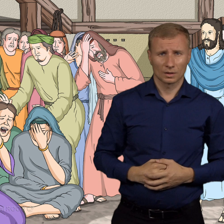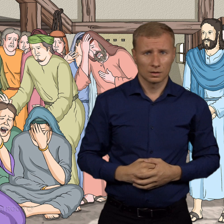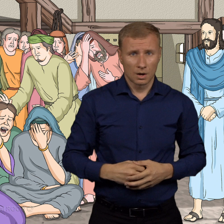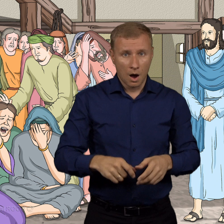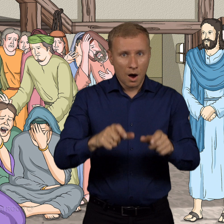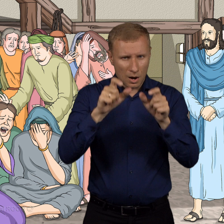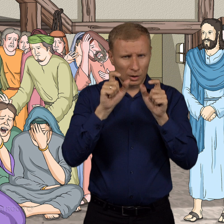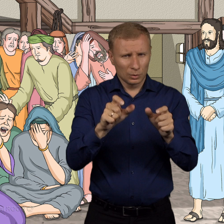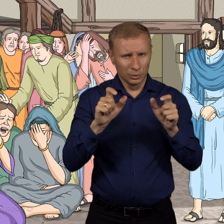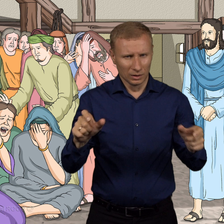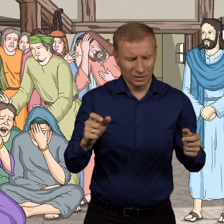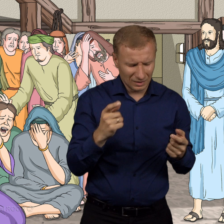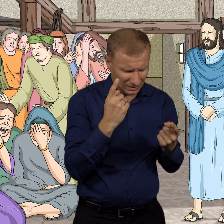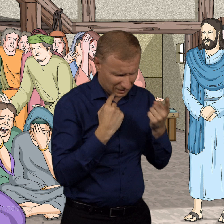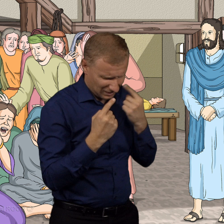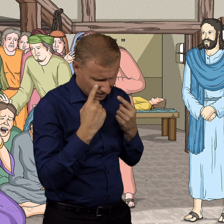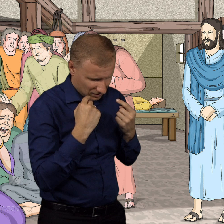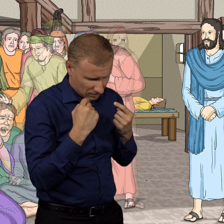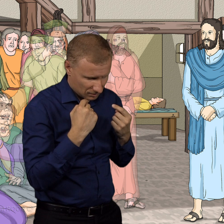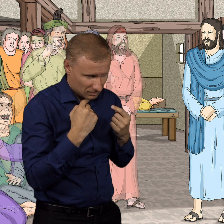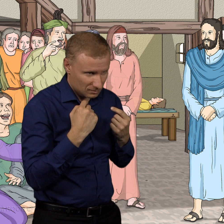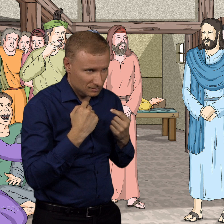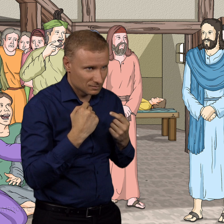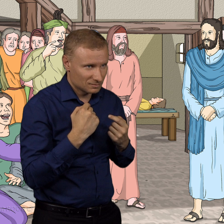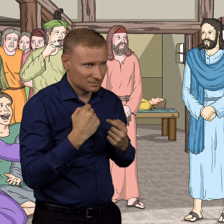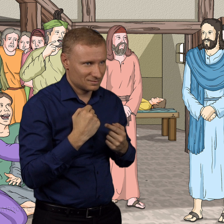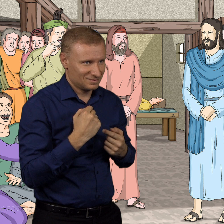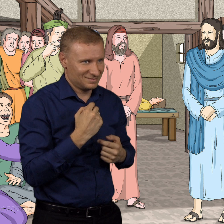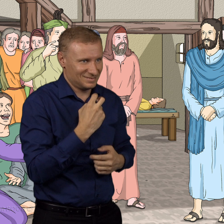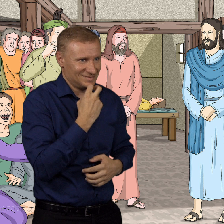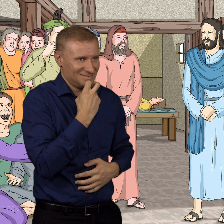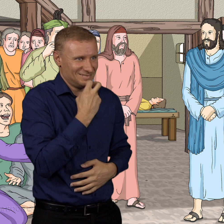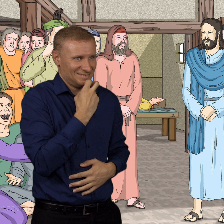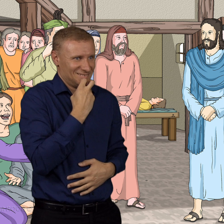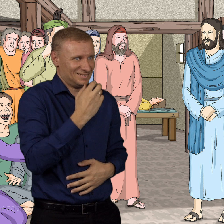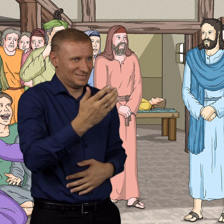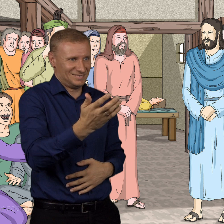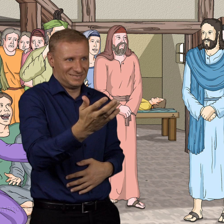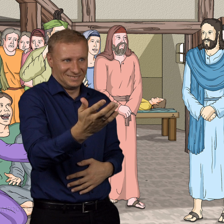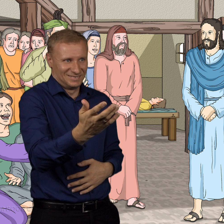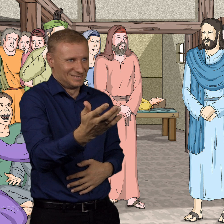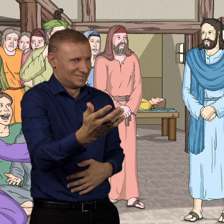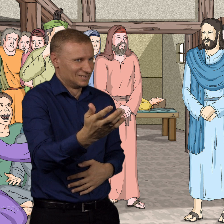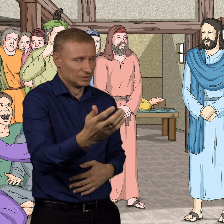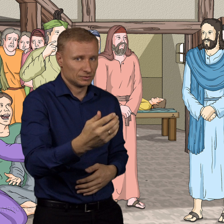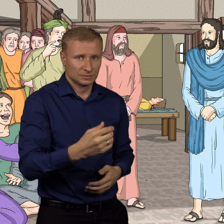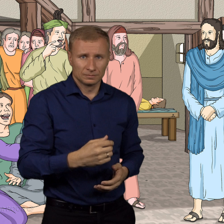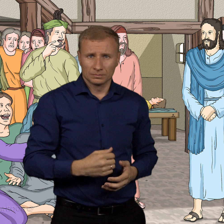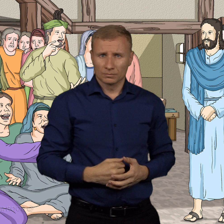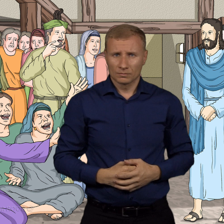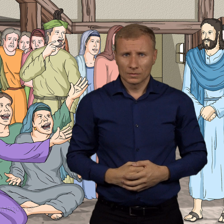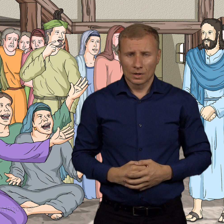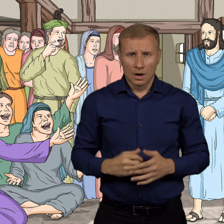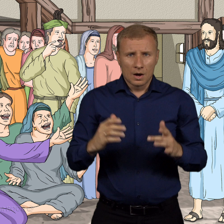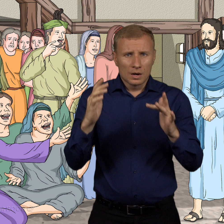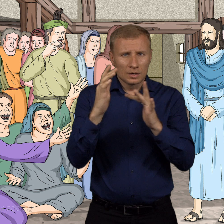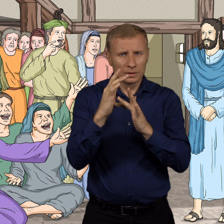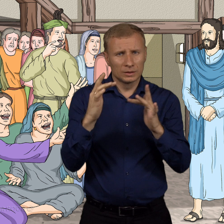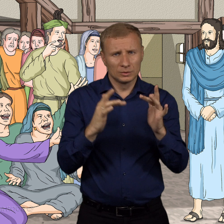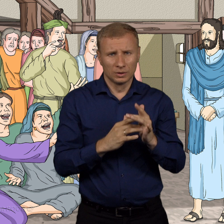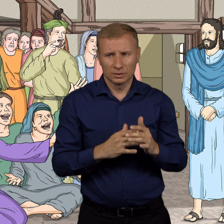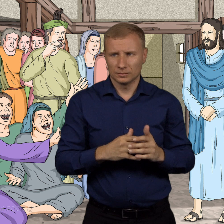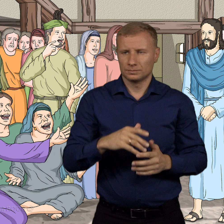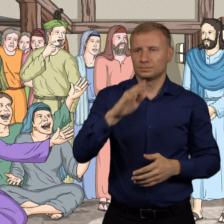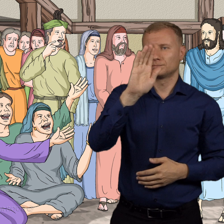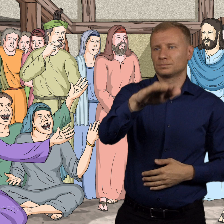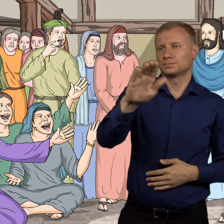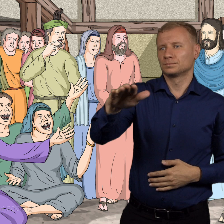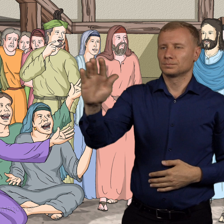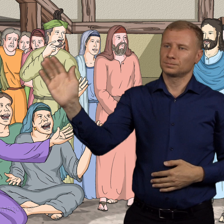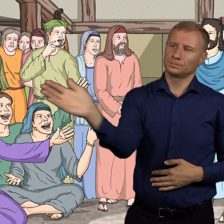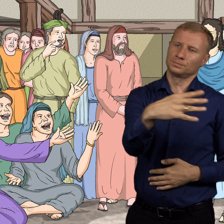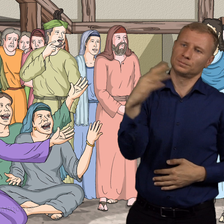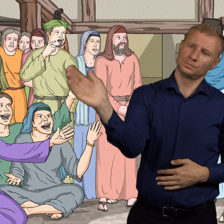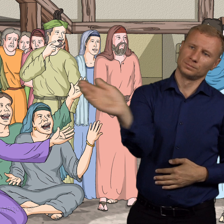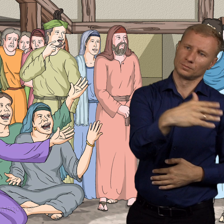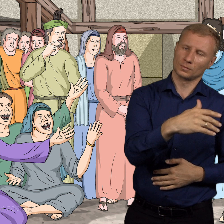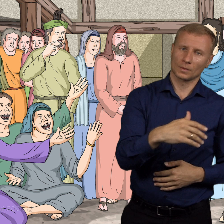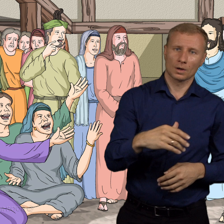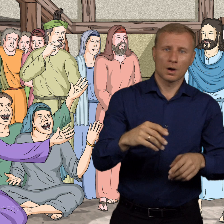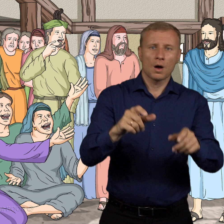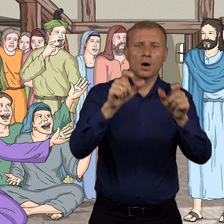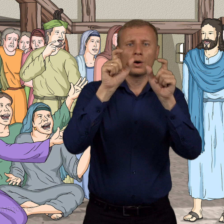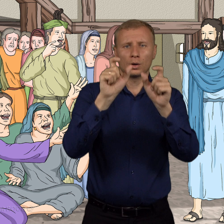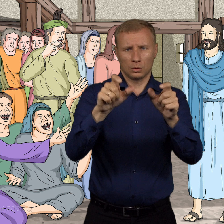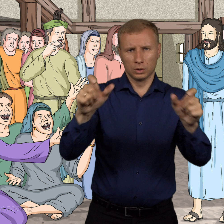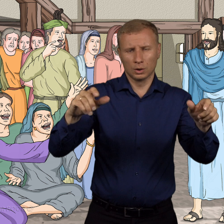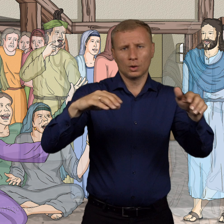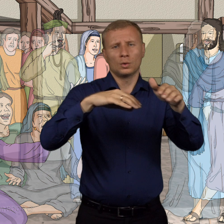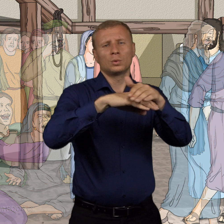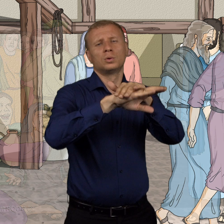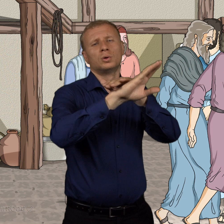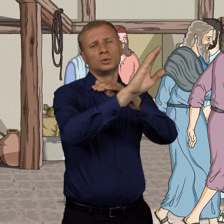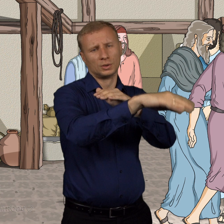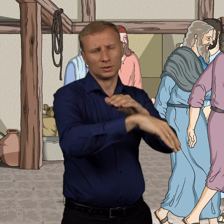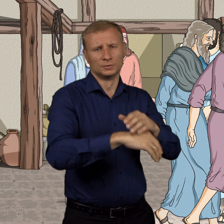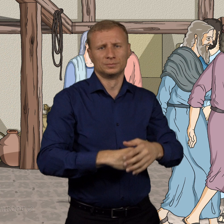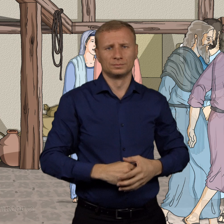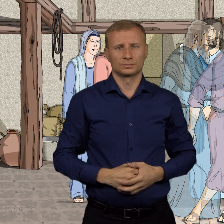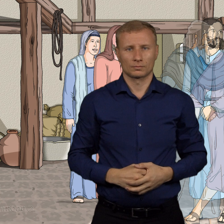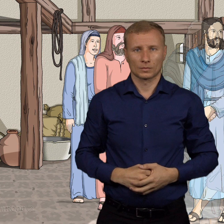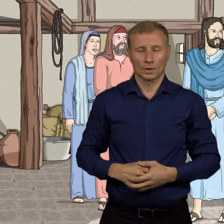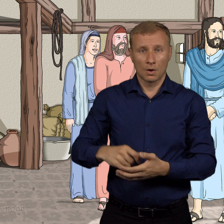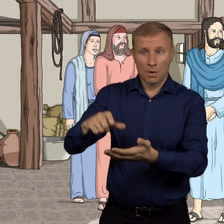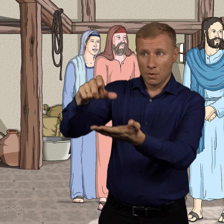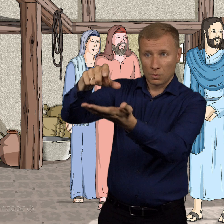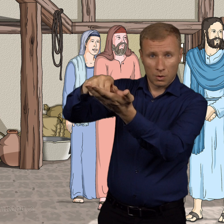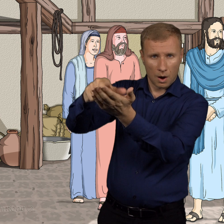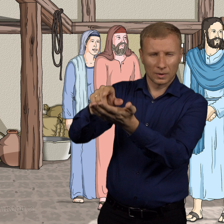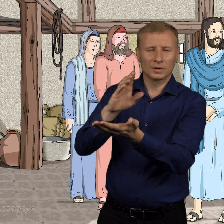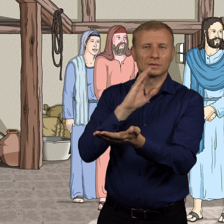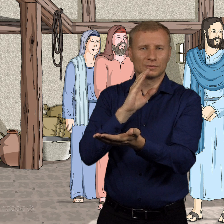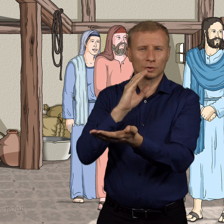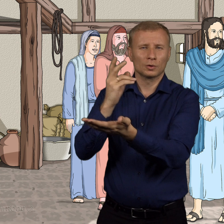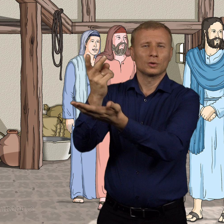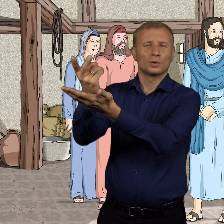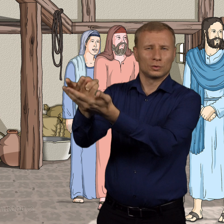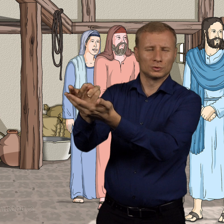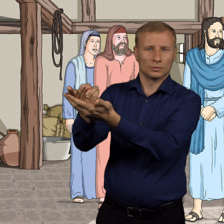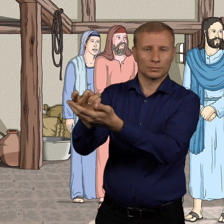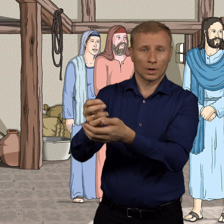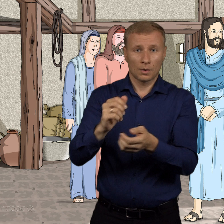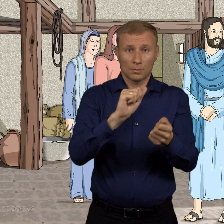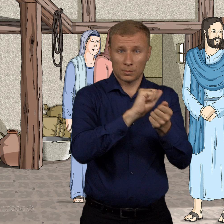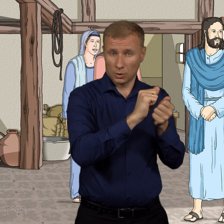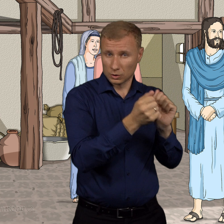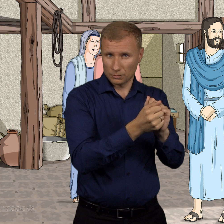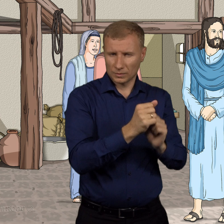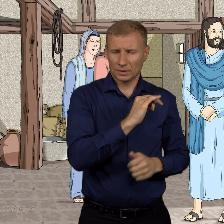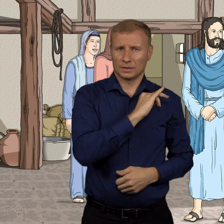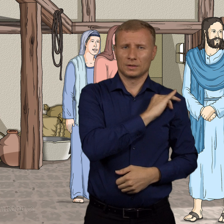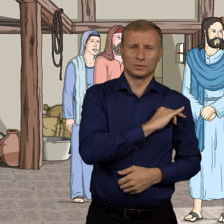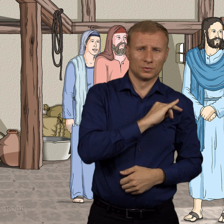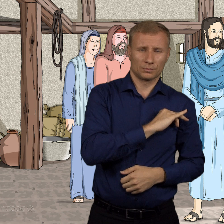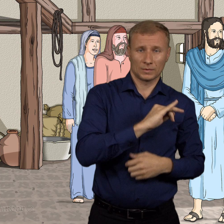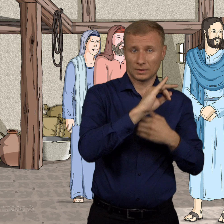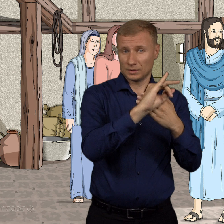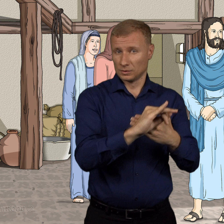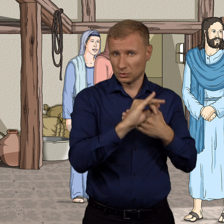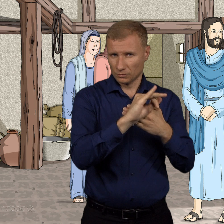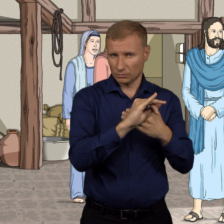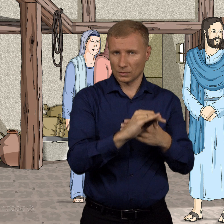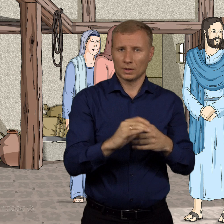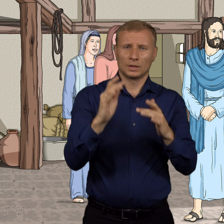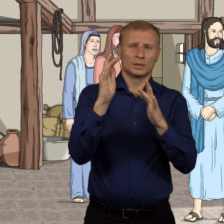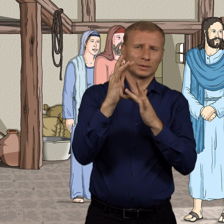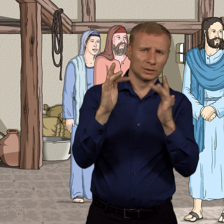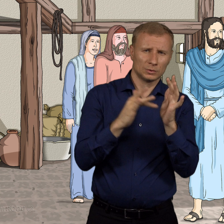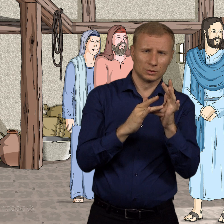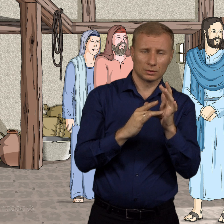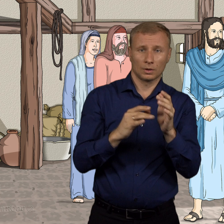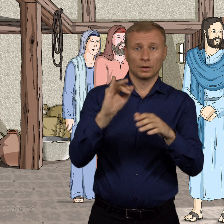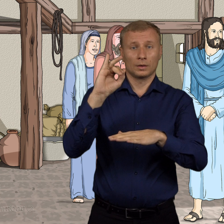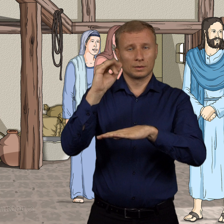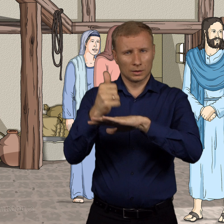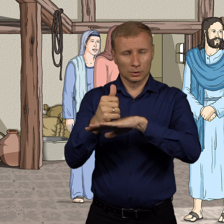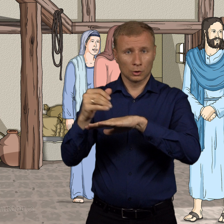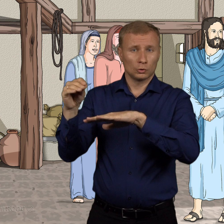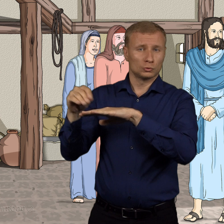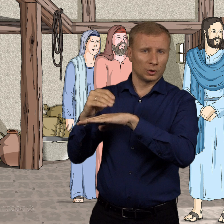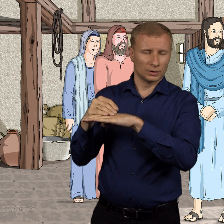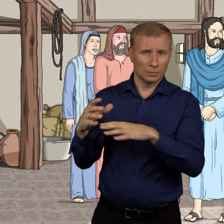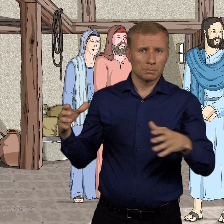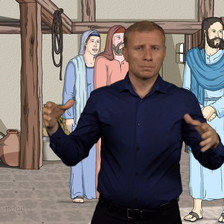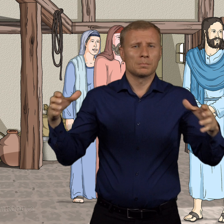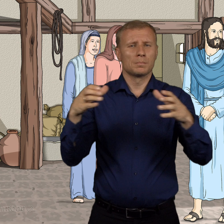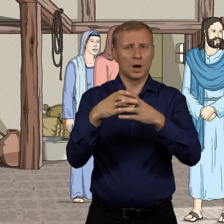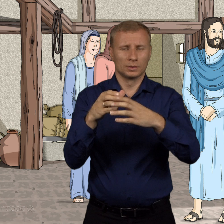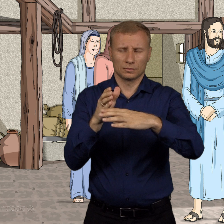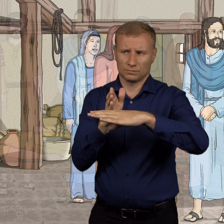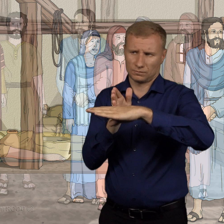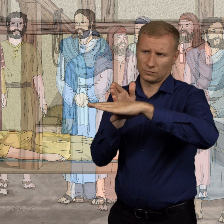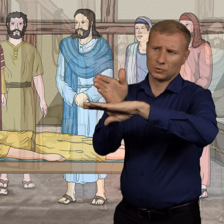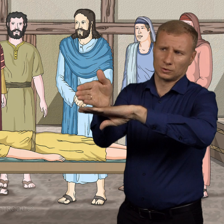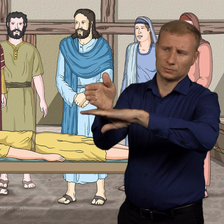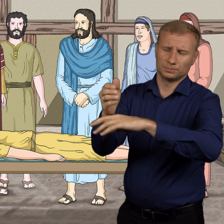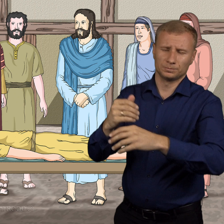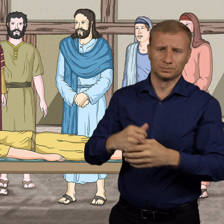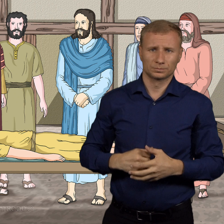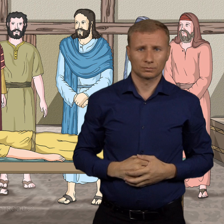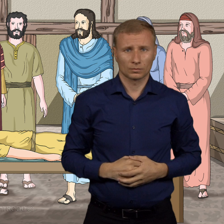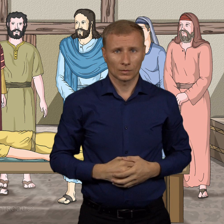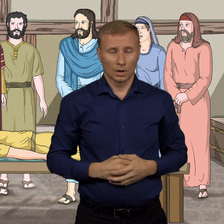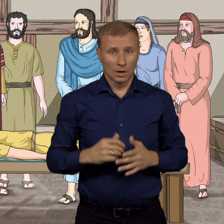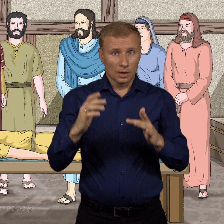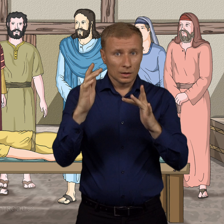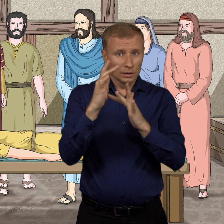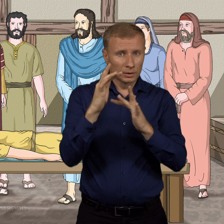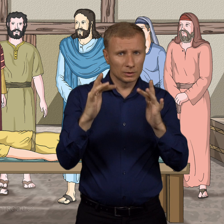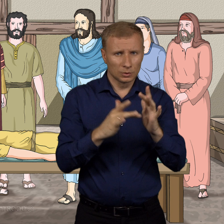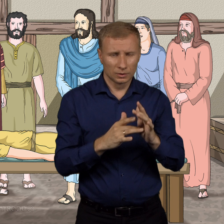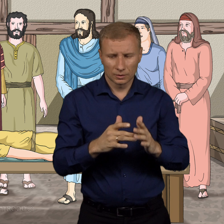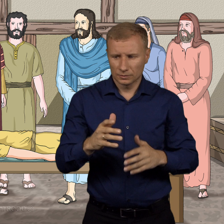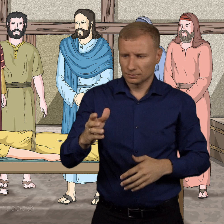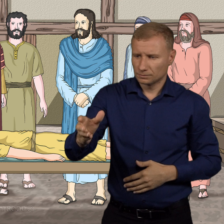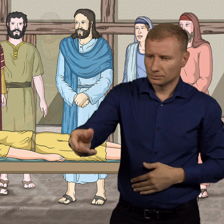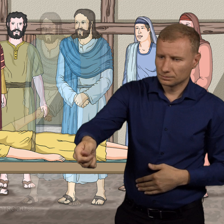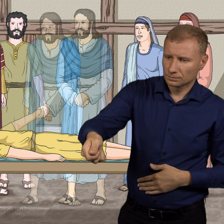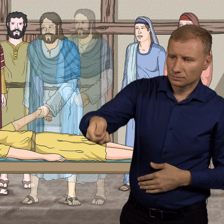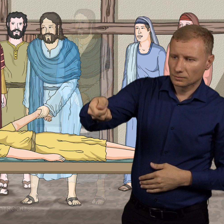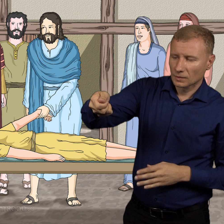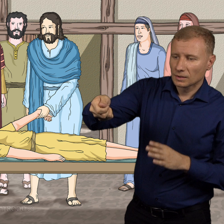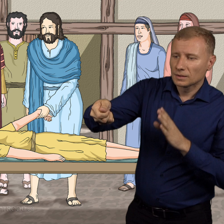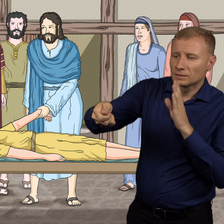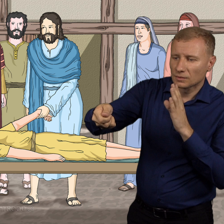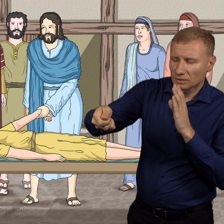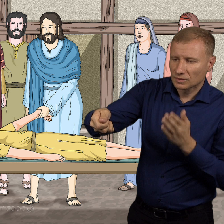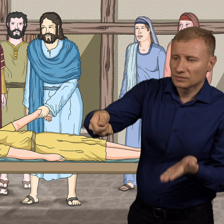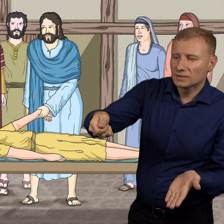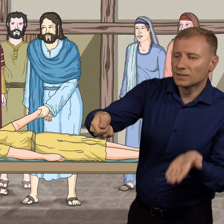And they laughed at Him. After He had put them all outside, He took the child’s father and mother and His own companions, and went in to see the child.